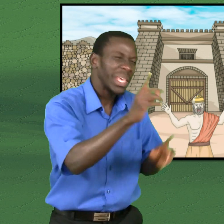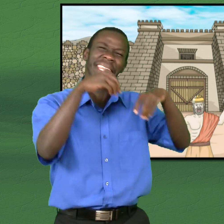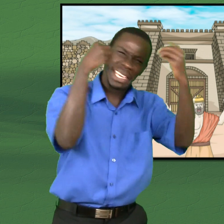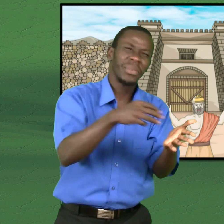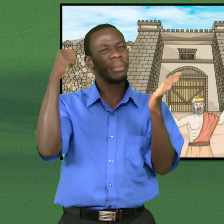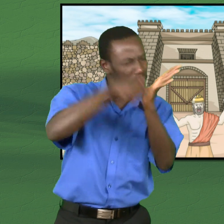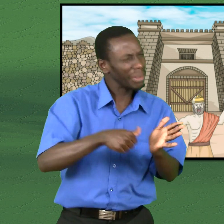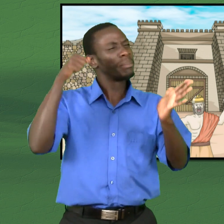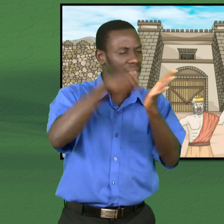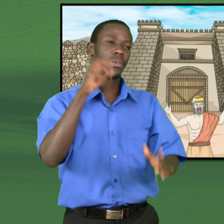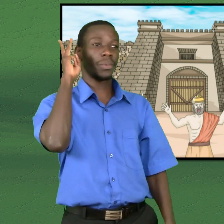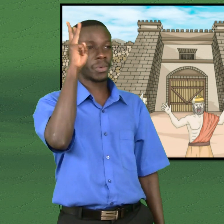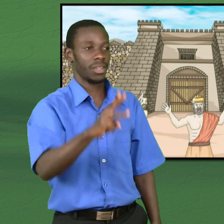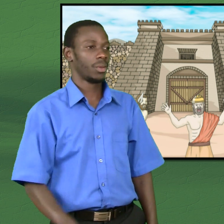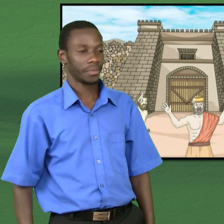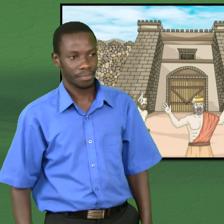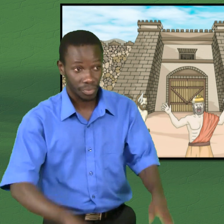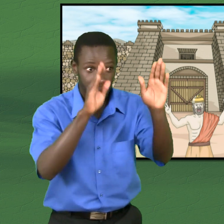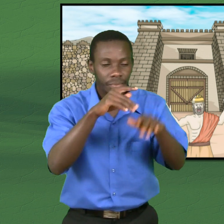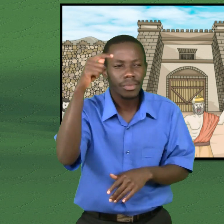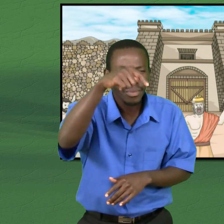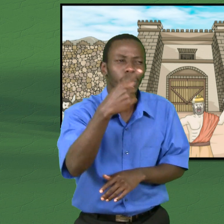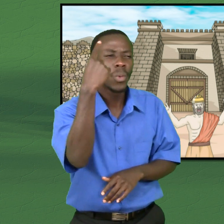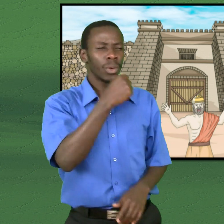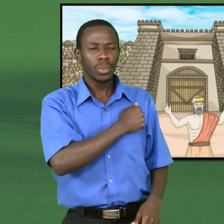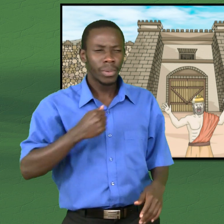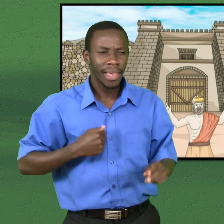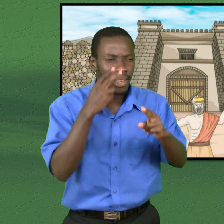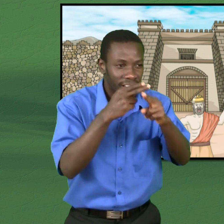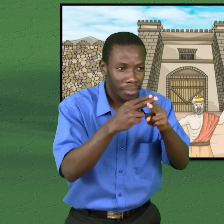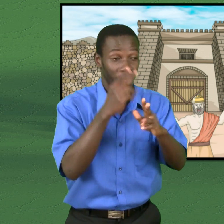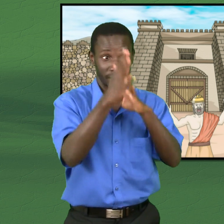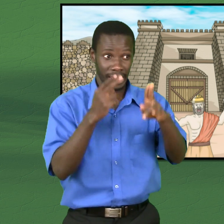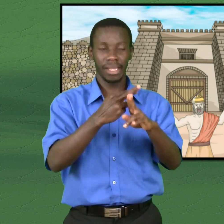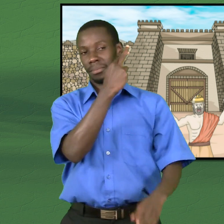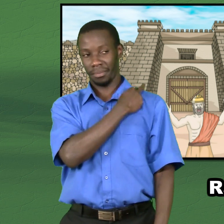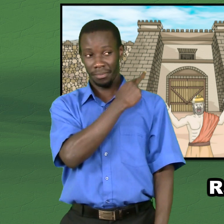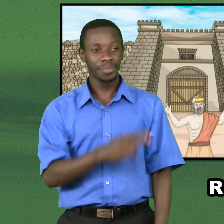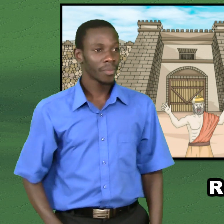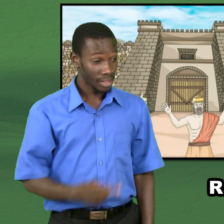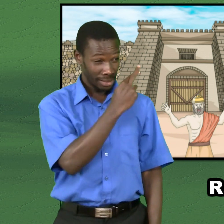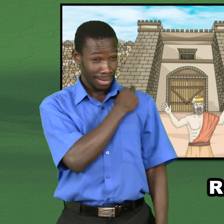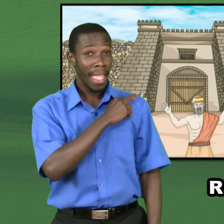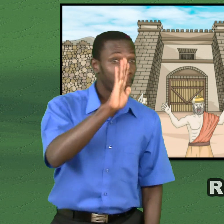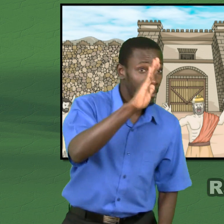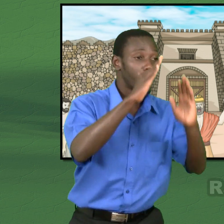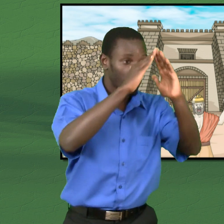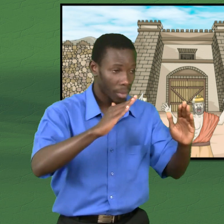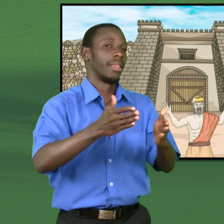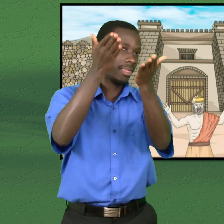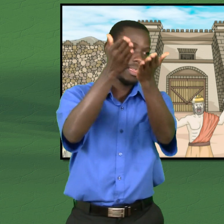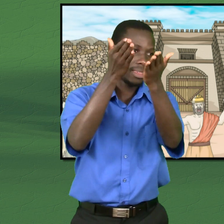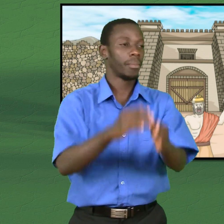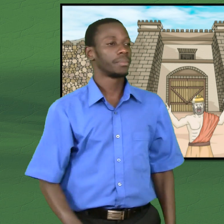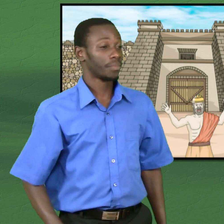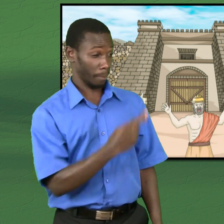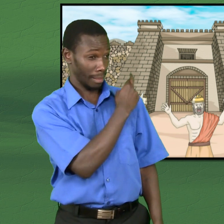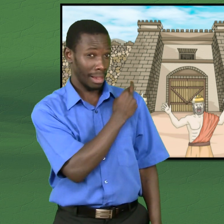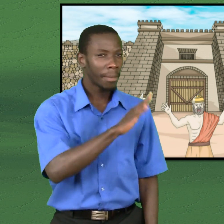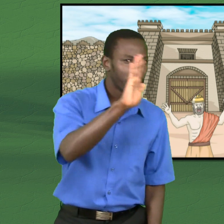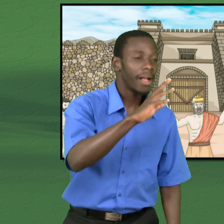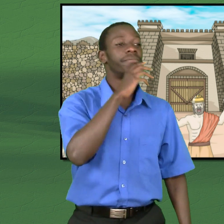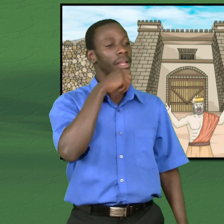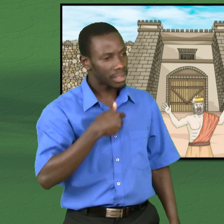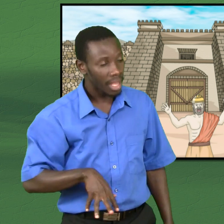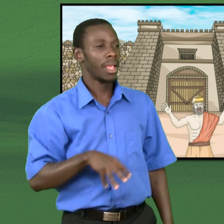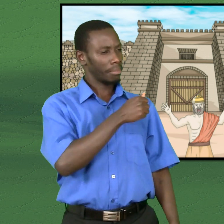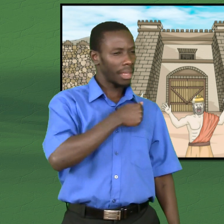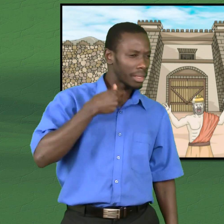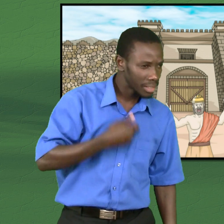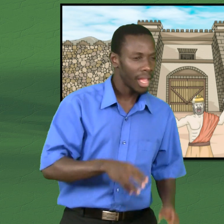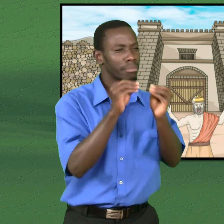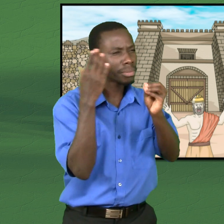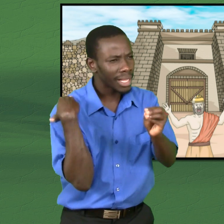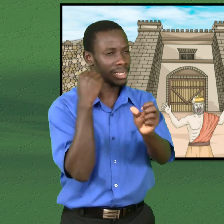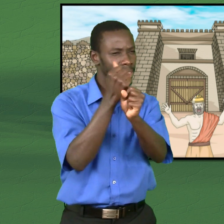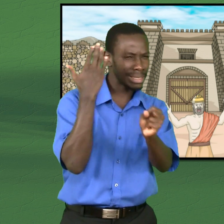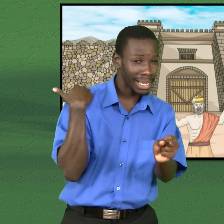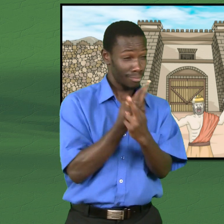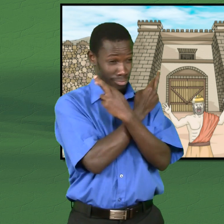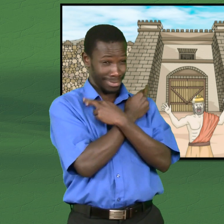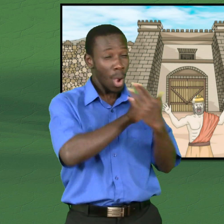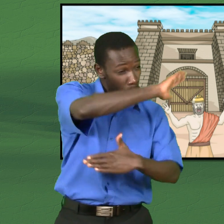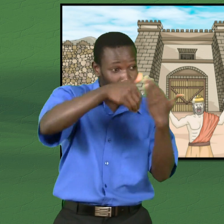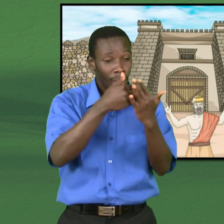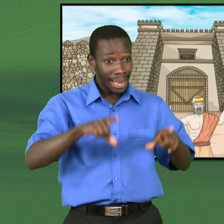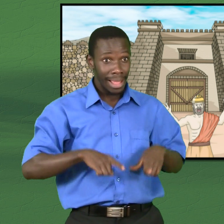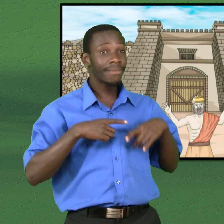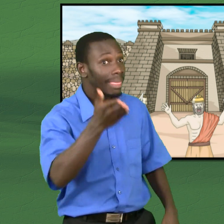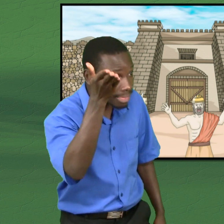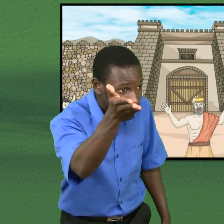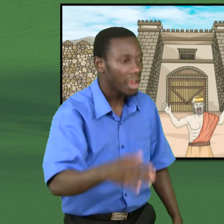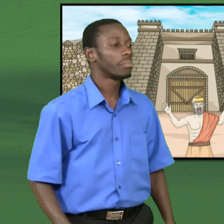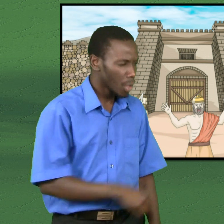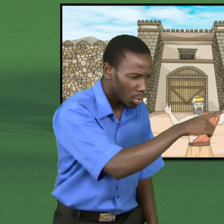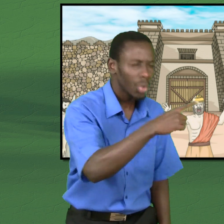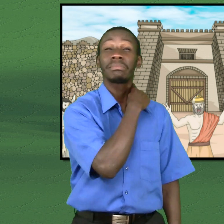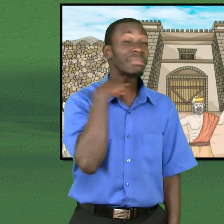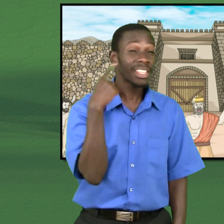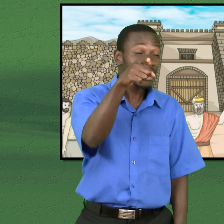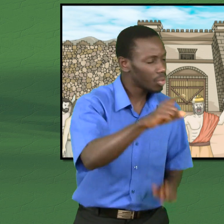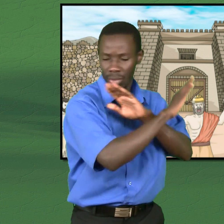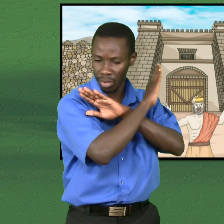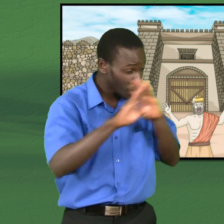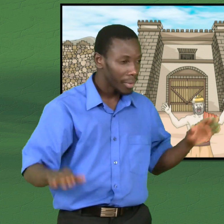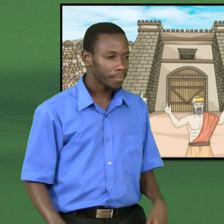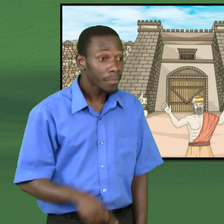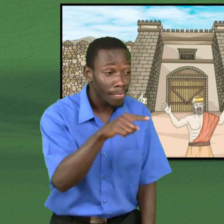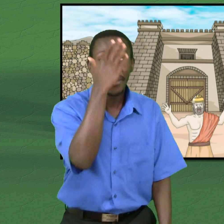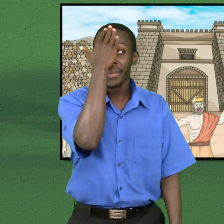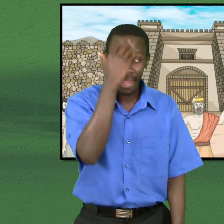If you take any of these, you will set apart the camp of Israel for destruction and bring disaster upon it.